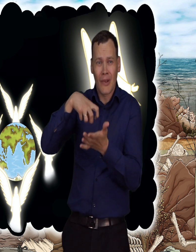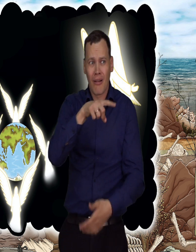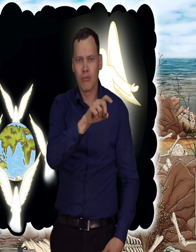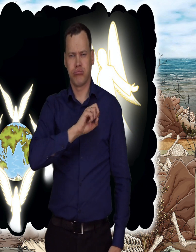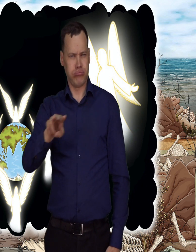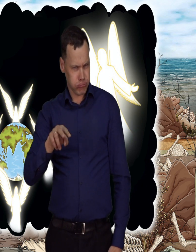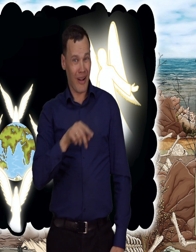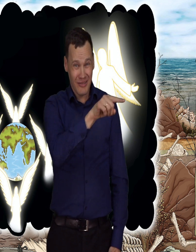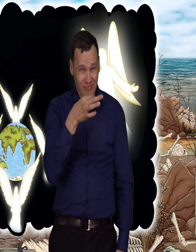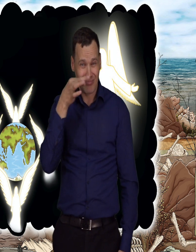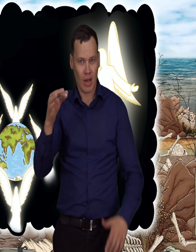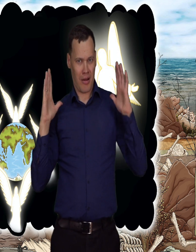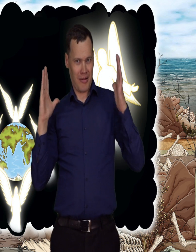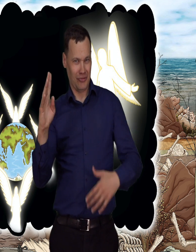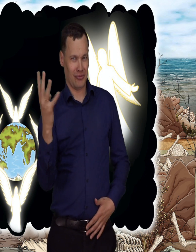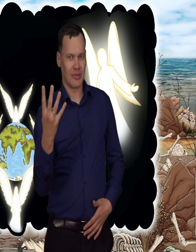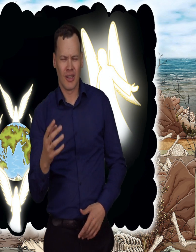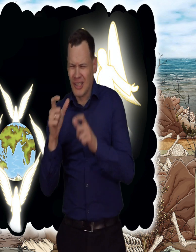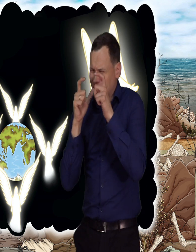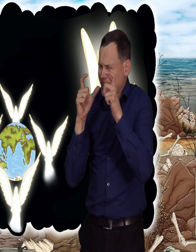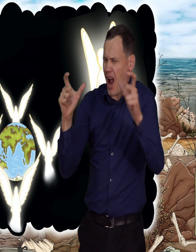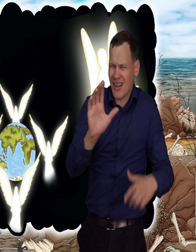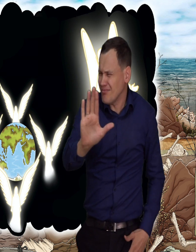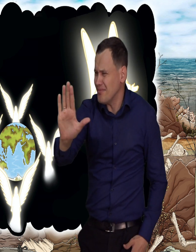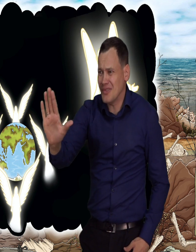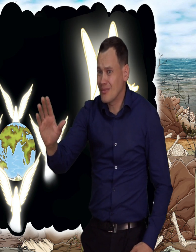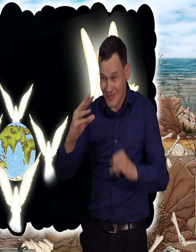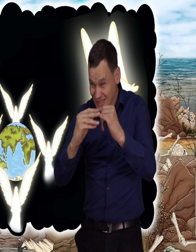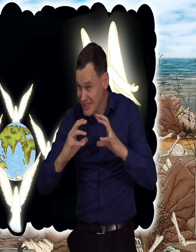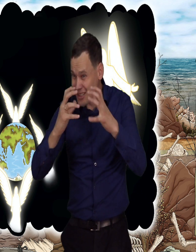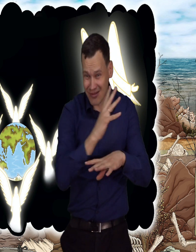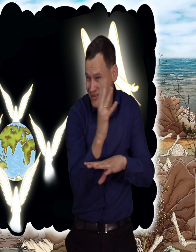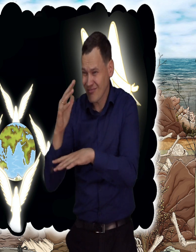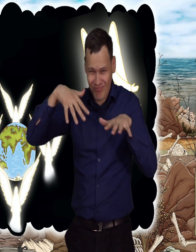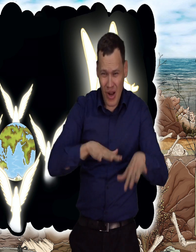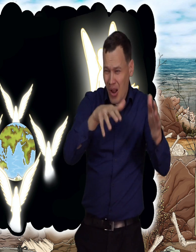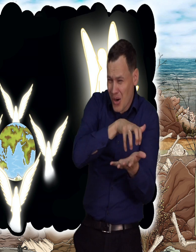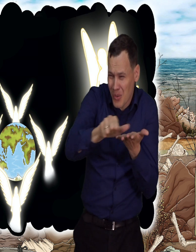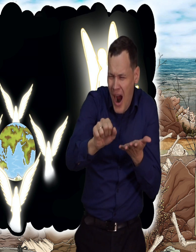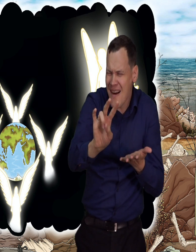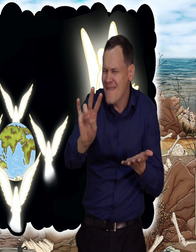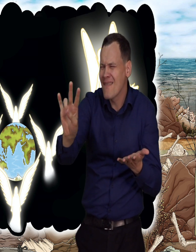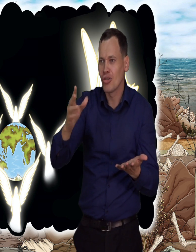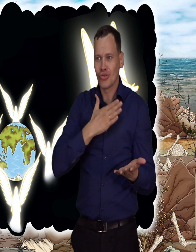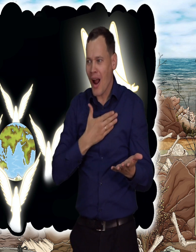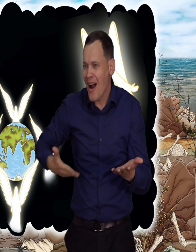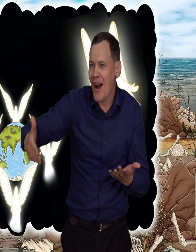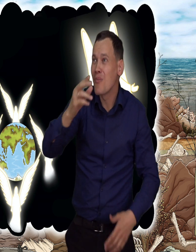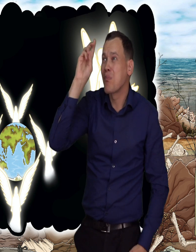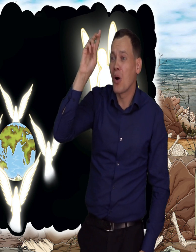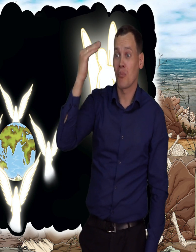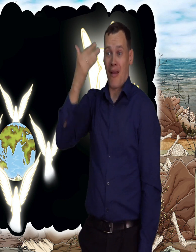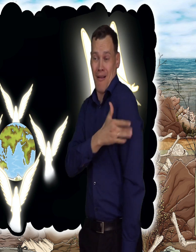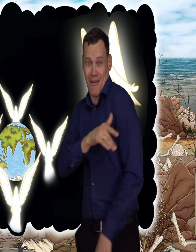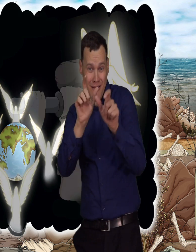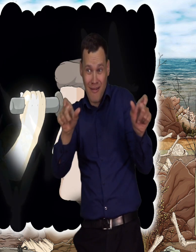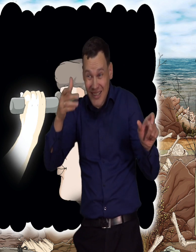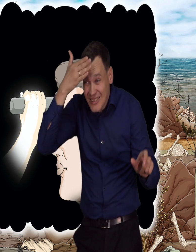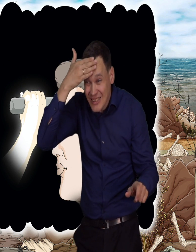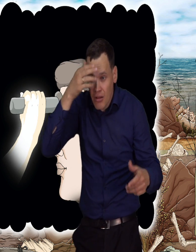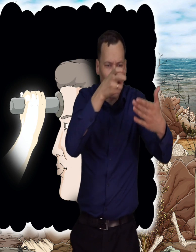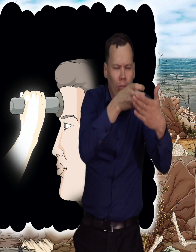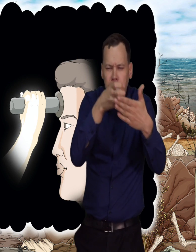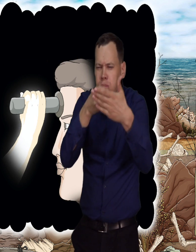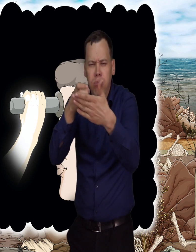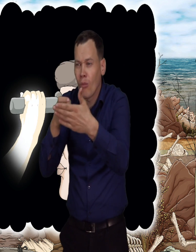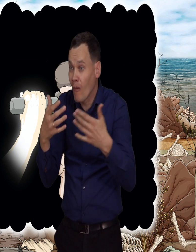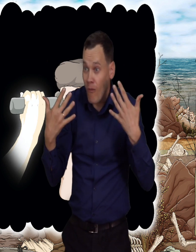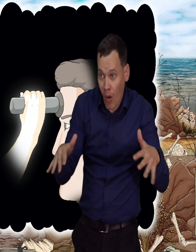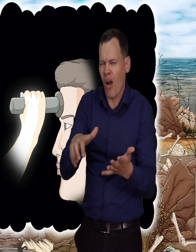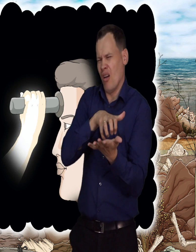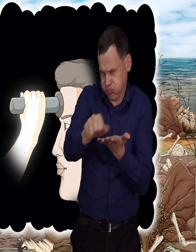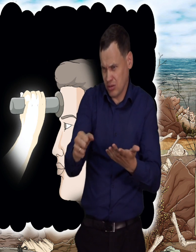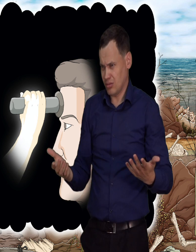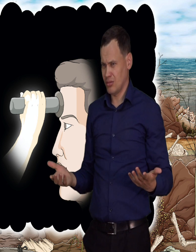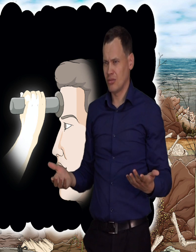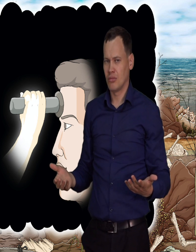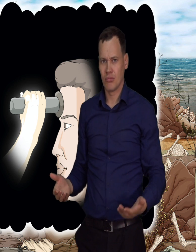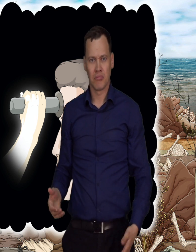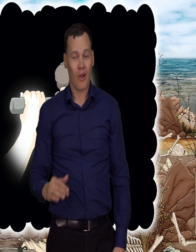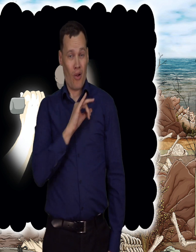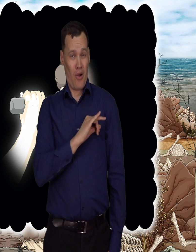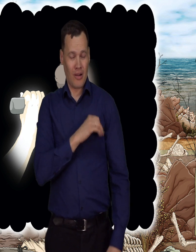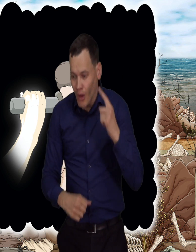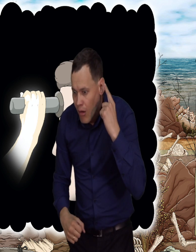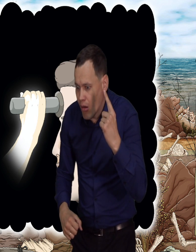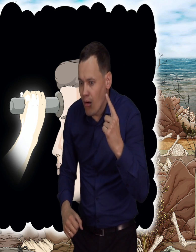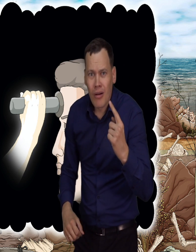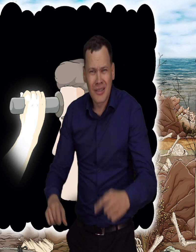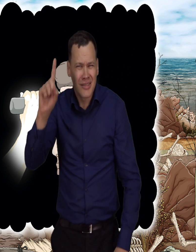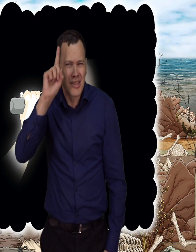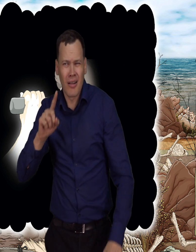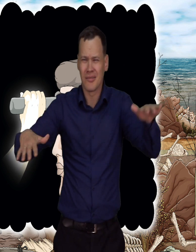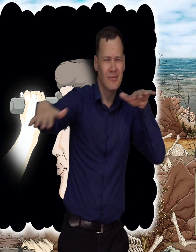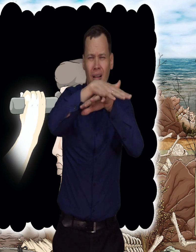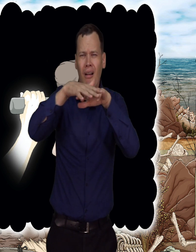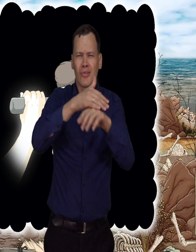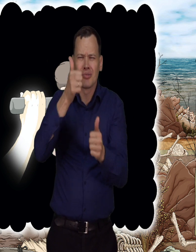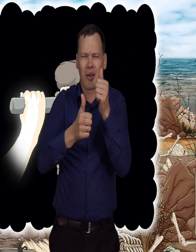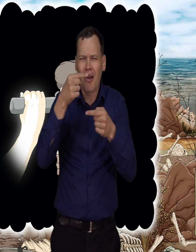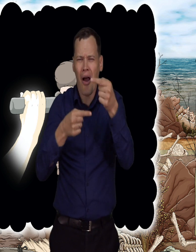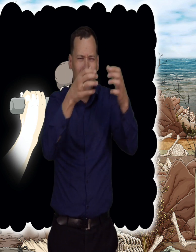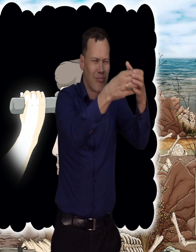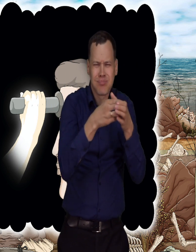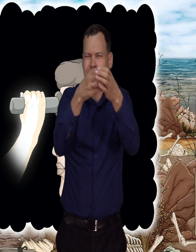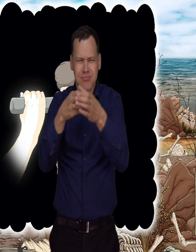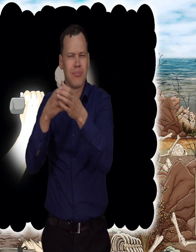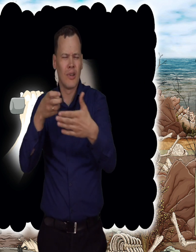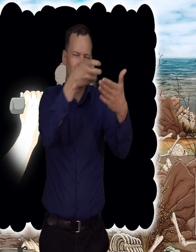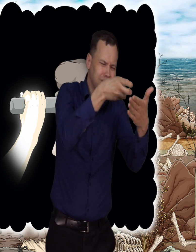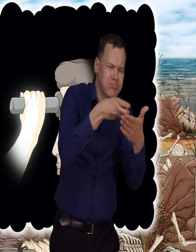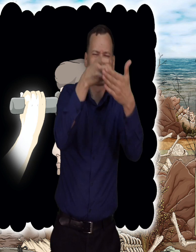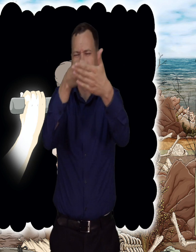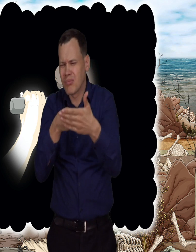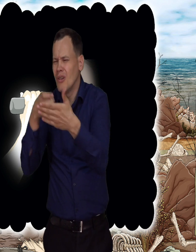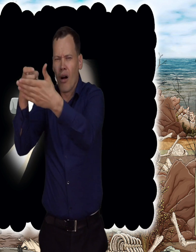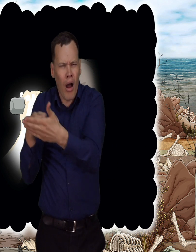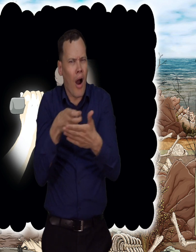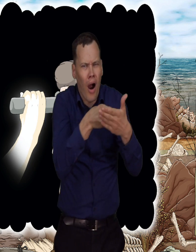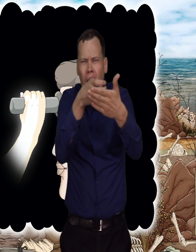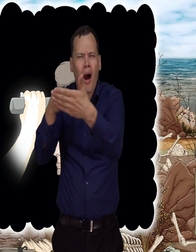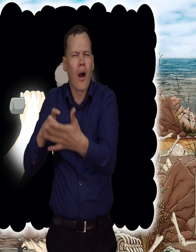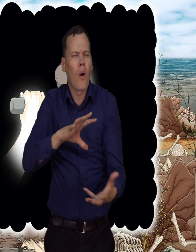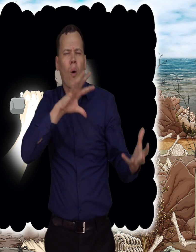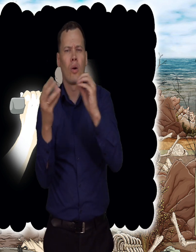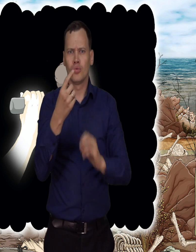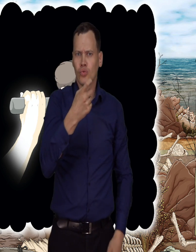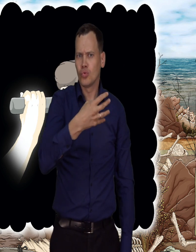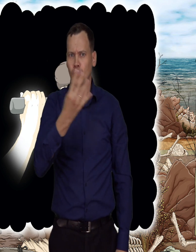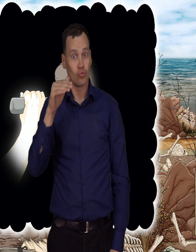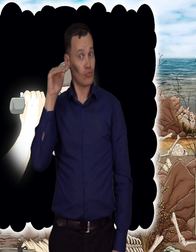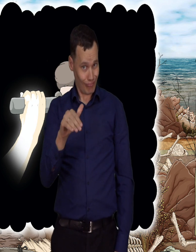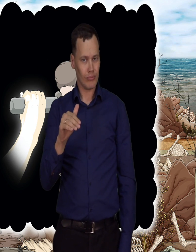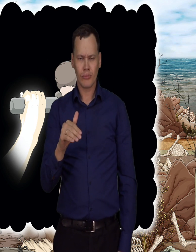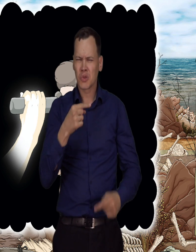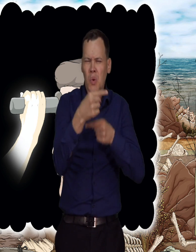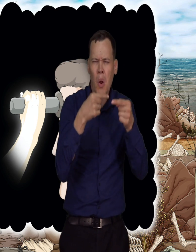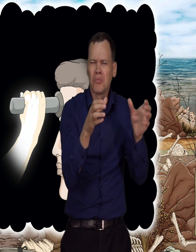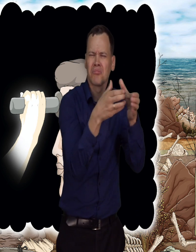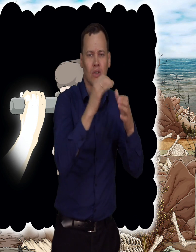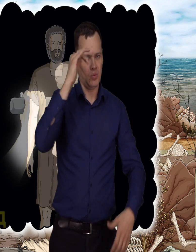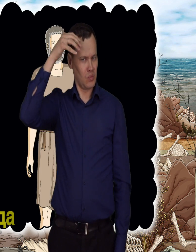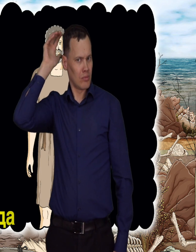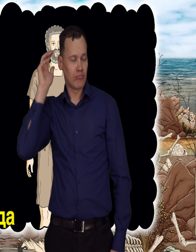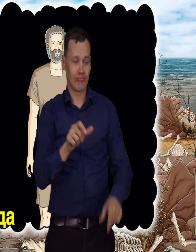And he called out in a loud voice to the four angels who had been given power to harm the land and the sea: “Do not harm the land or sea or trees until we have sealed the foreheads of the servants of our God.”